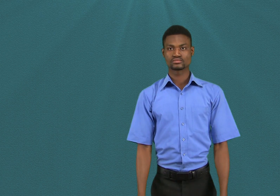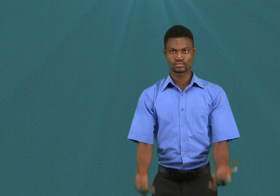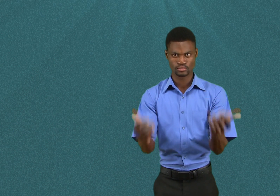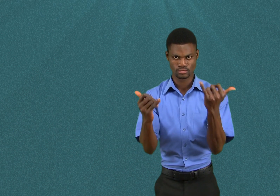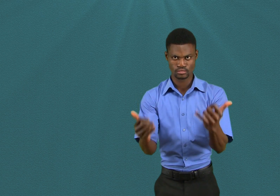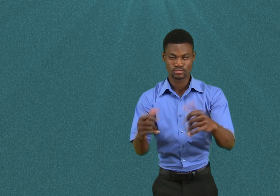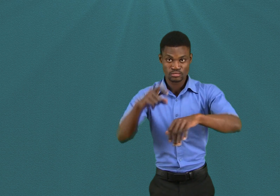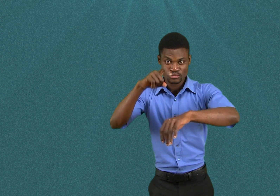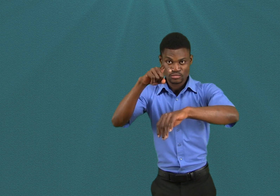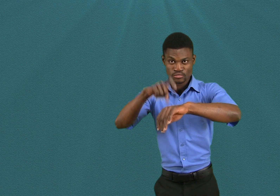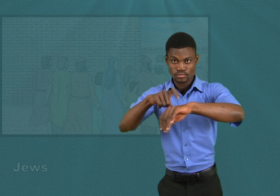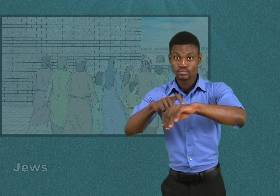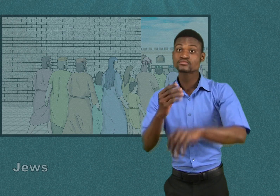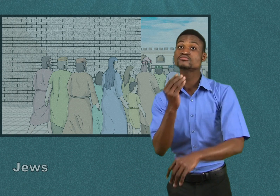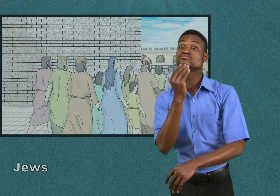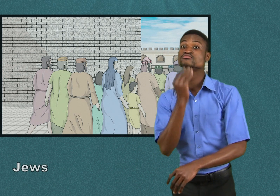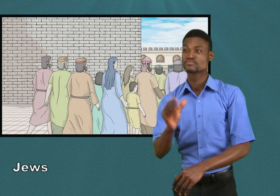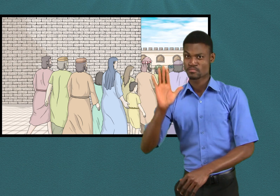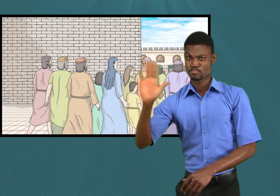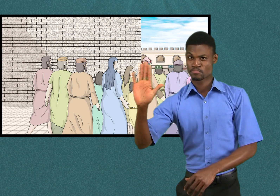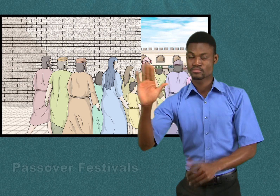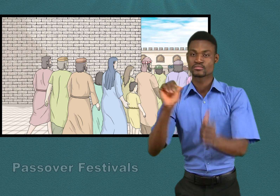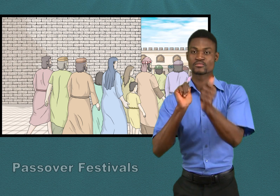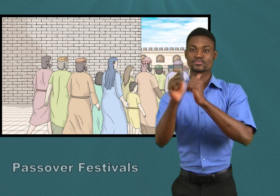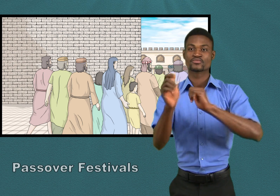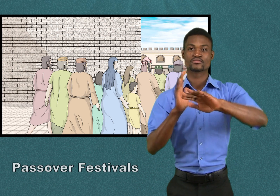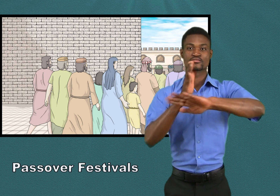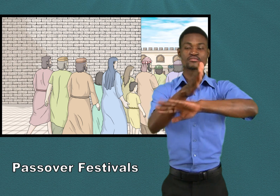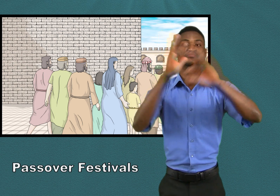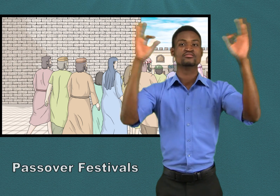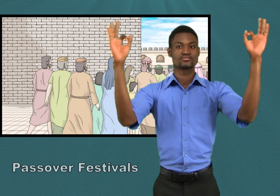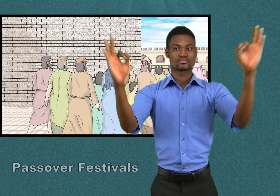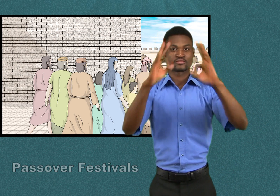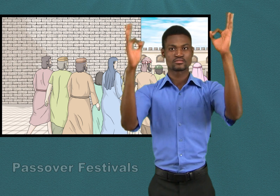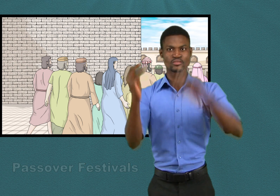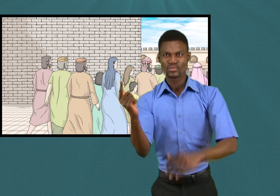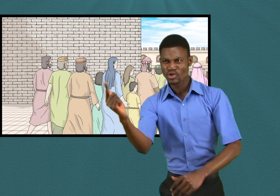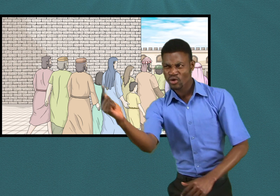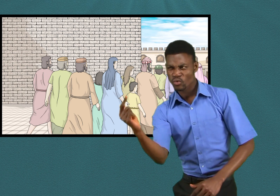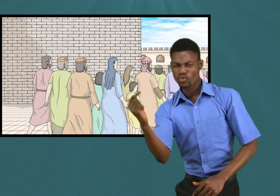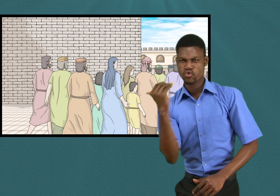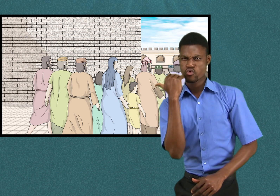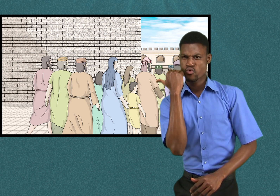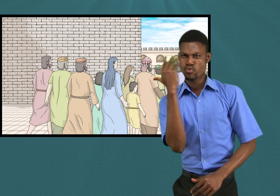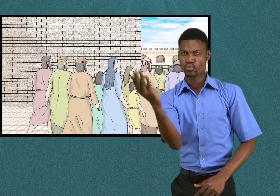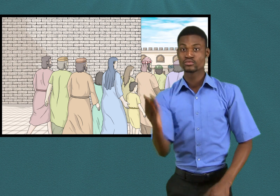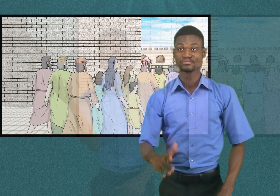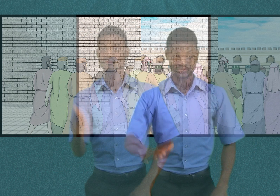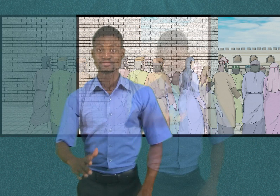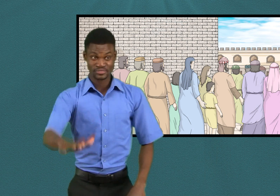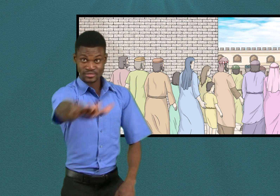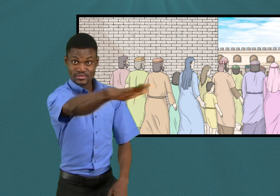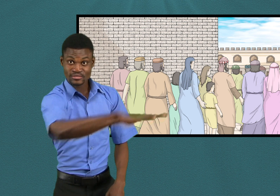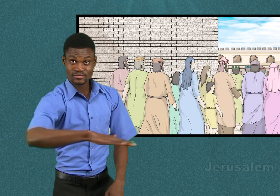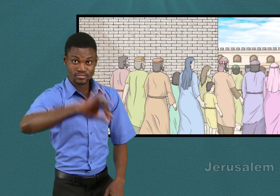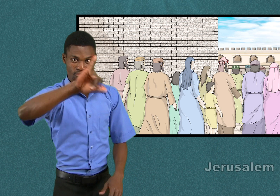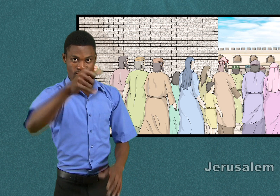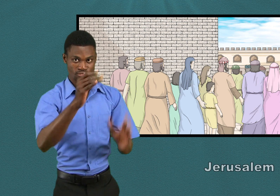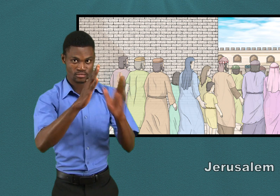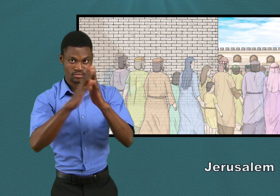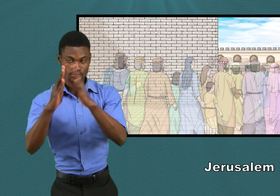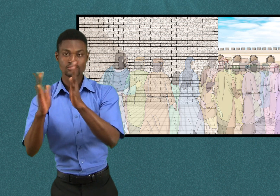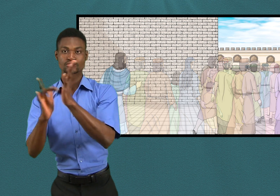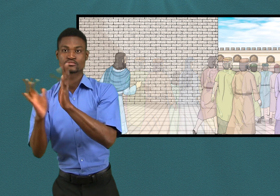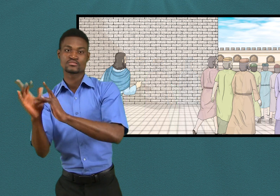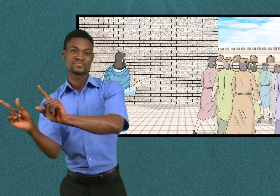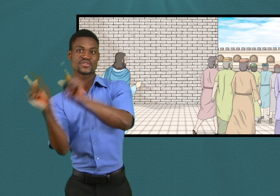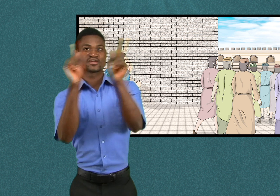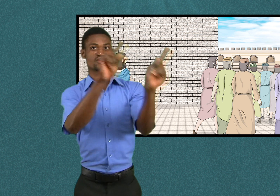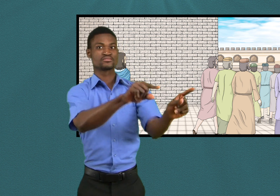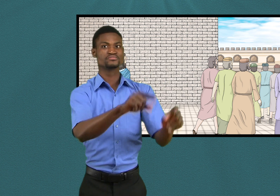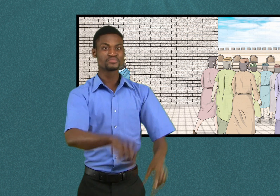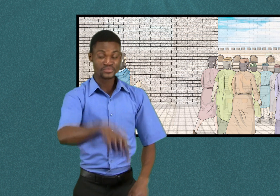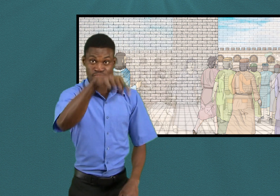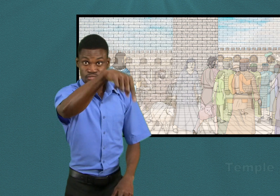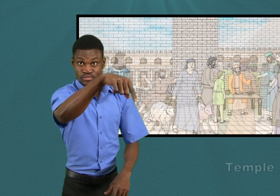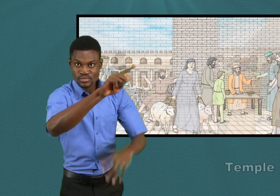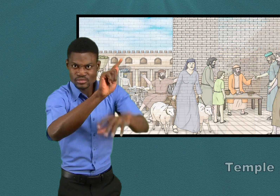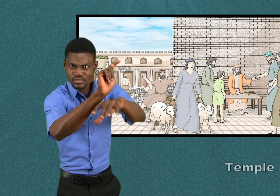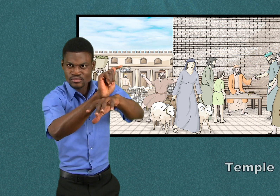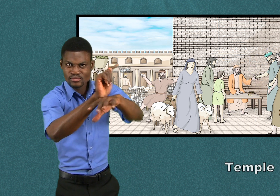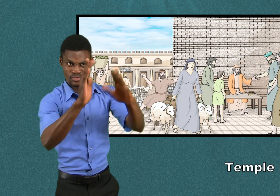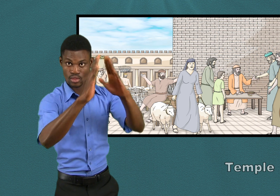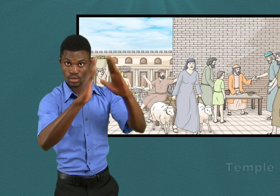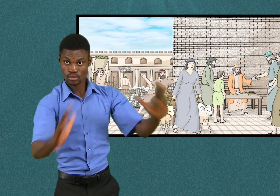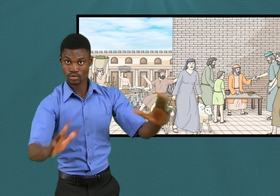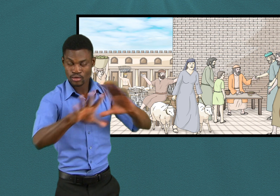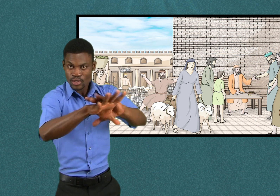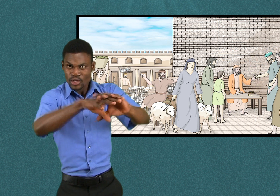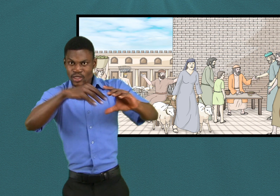When the Jewish Passover was near, Jesus went up to Jerusalem.